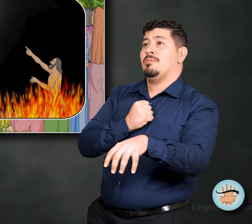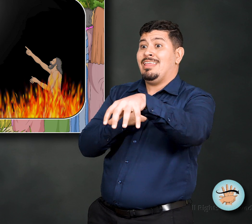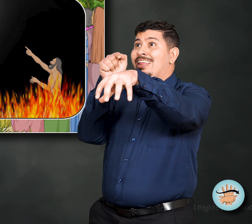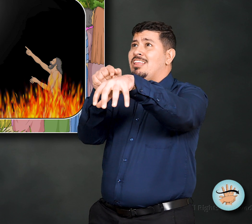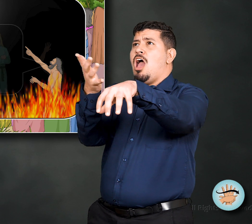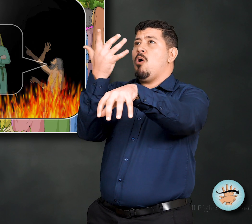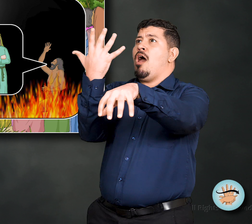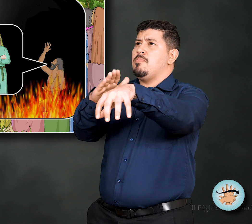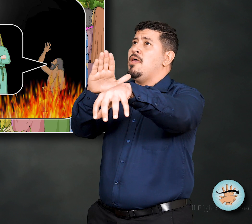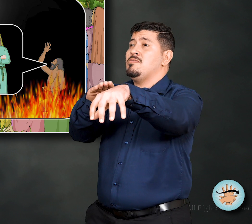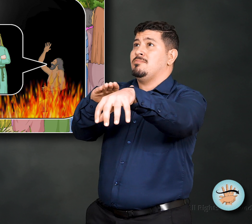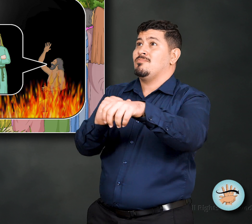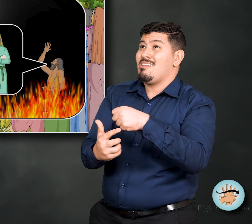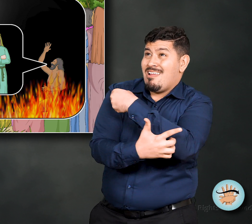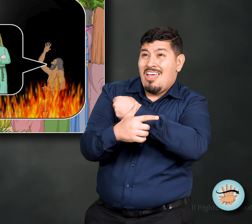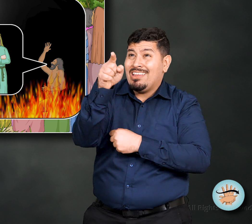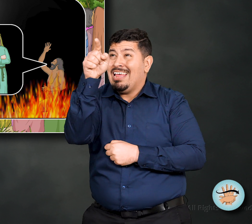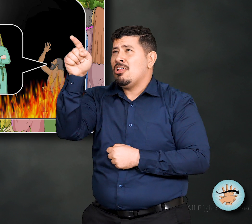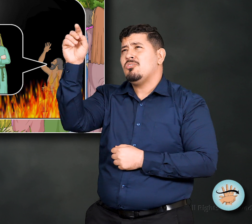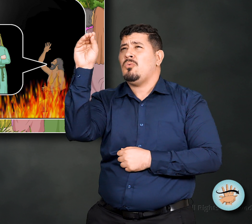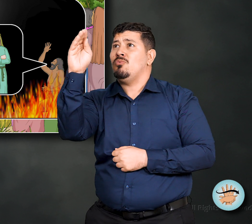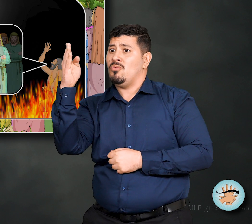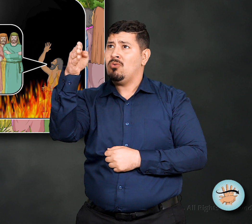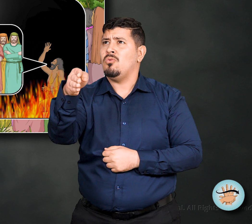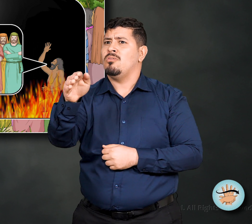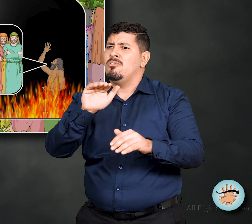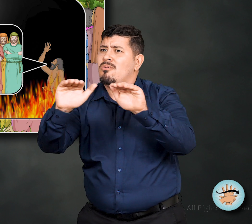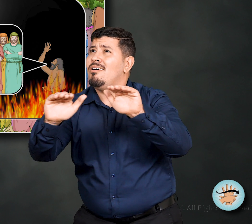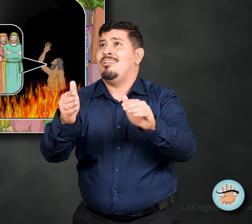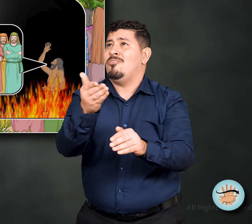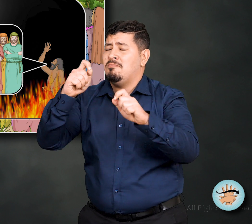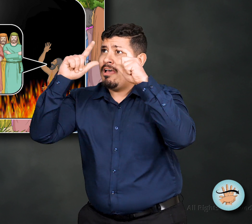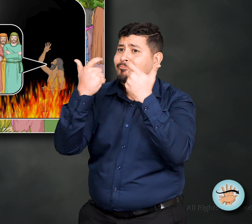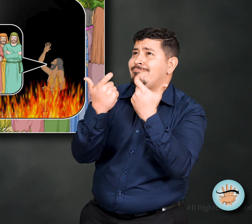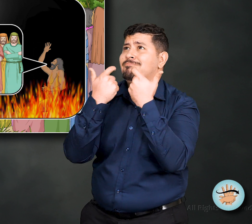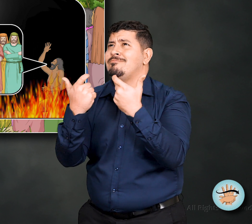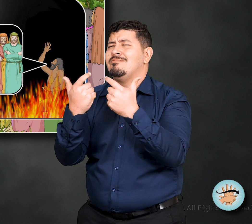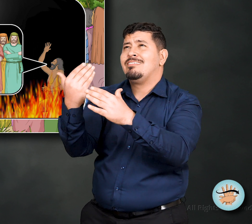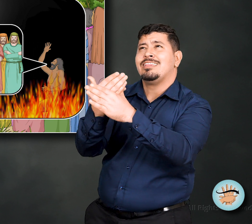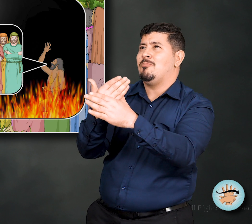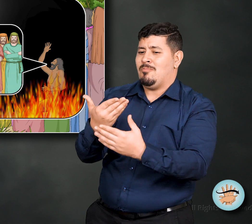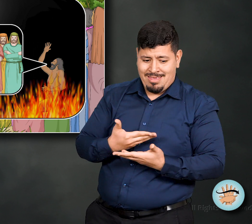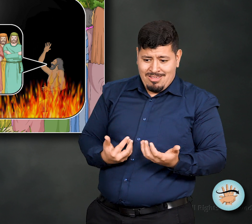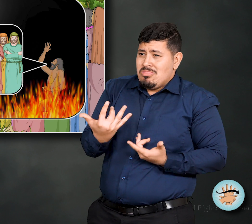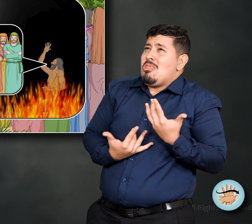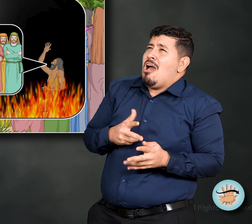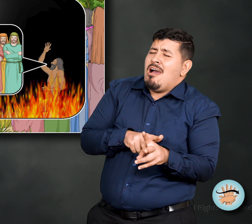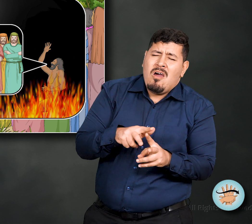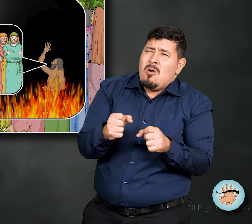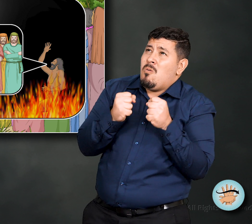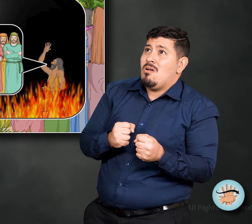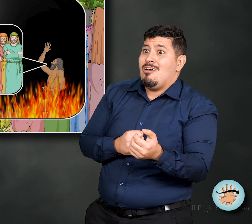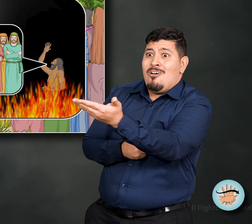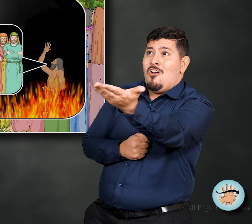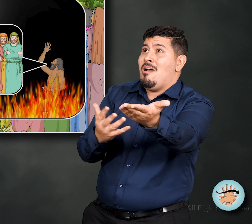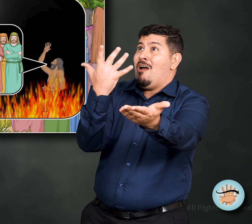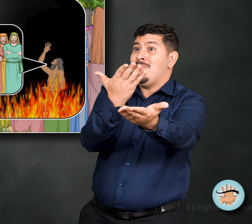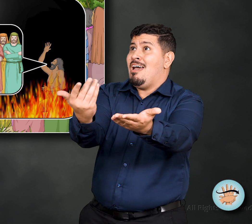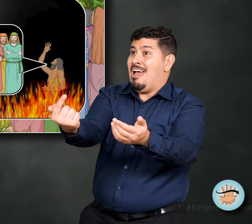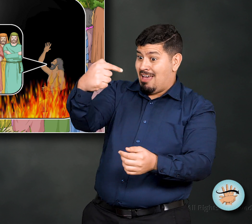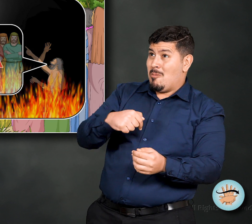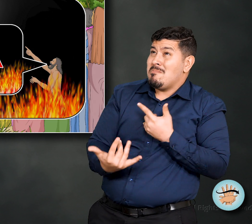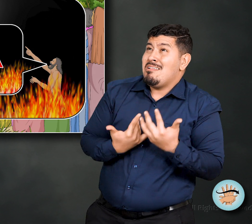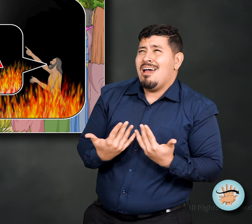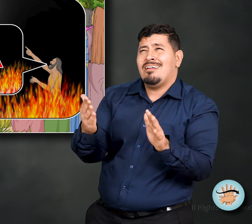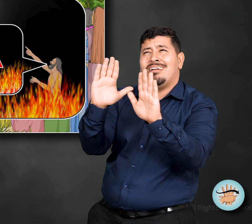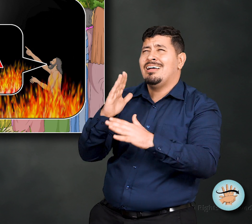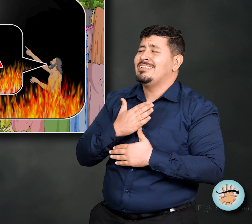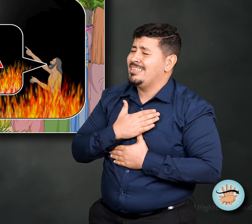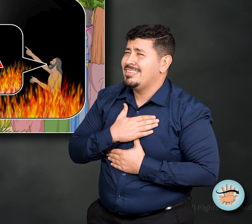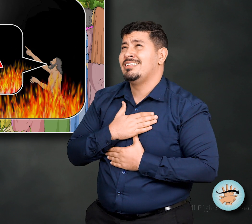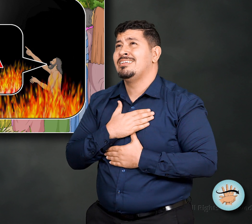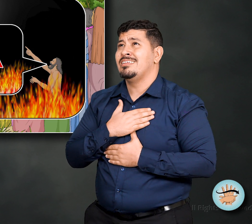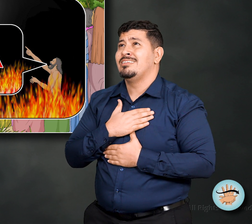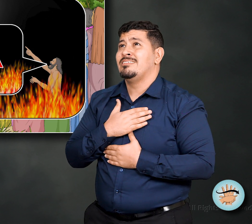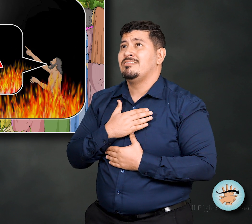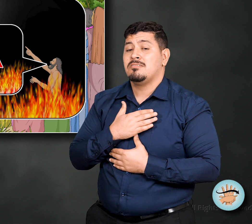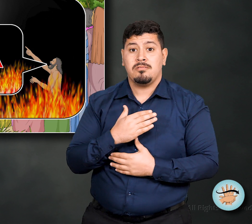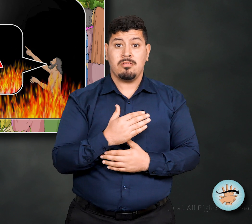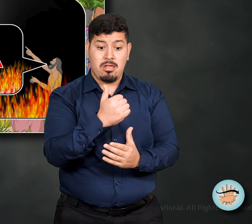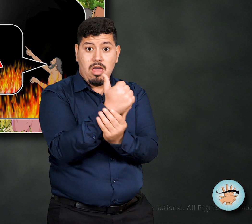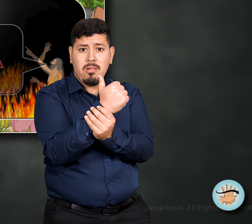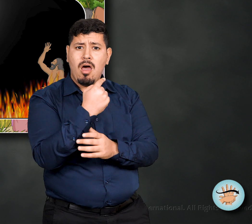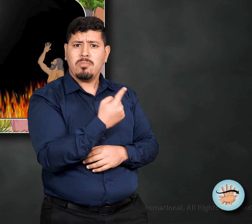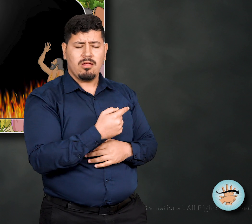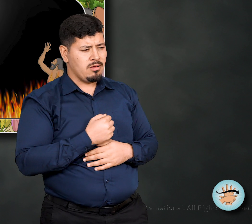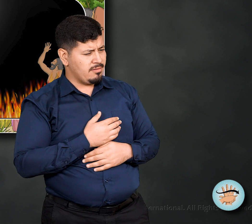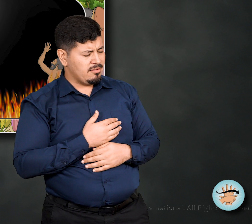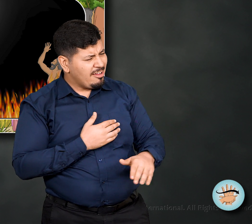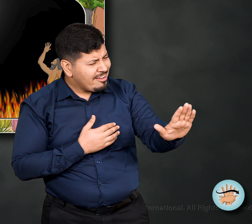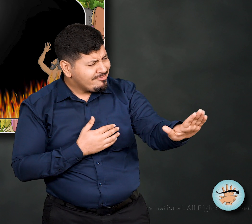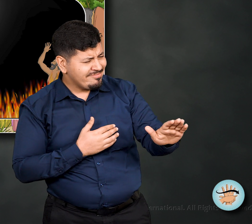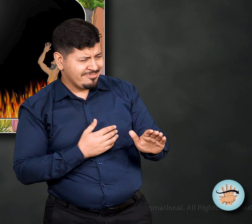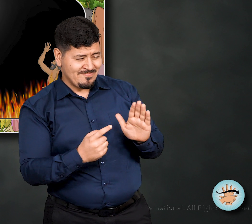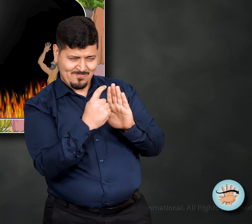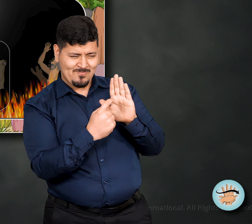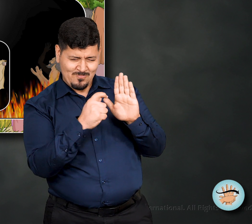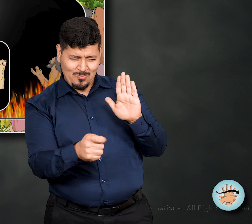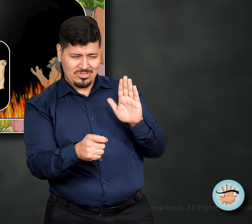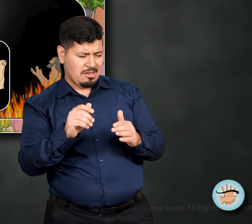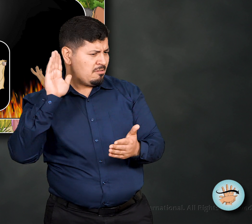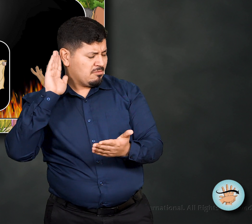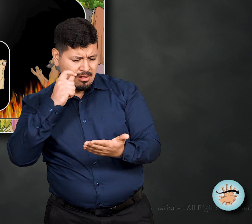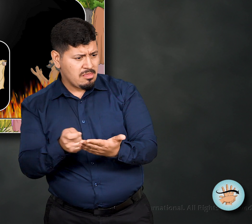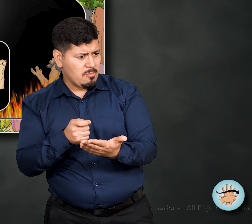‘Then I beg you, father,’ he said, ‘send Lazarus to my father’s house, for I have five brothers. Let him warn them, so that they will not also end up in this place of torment.’